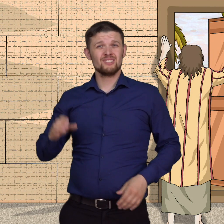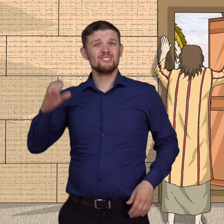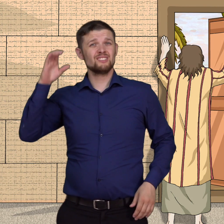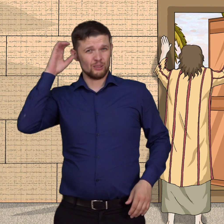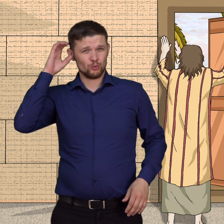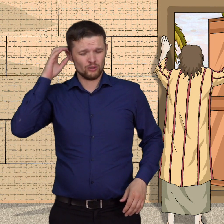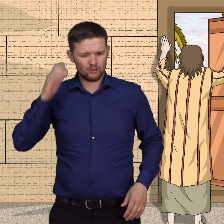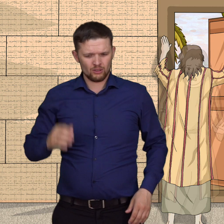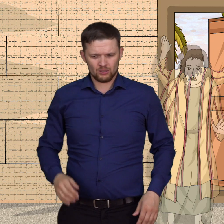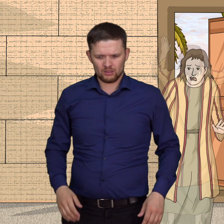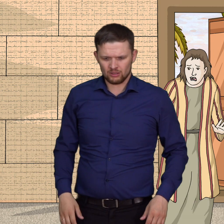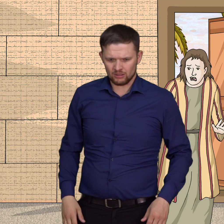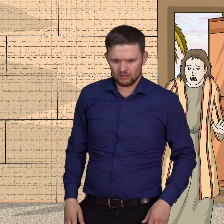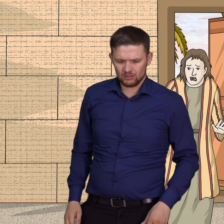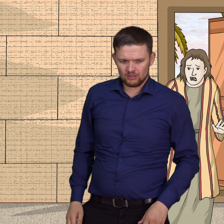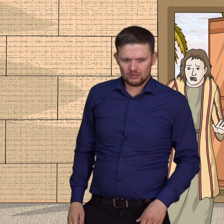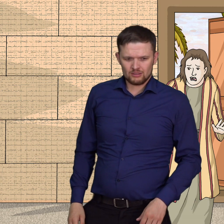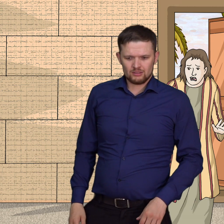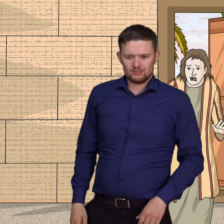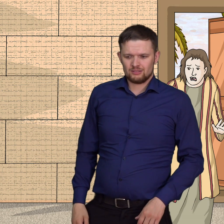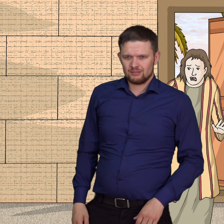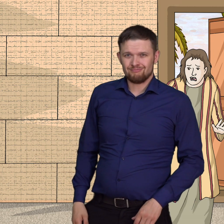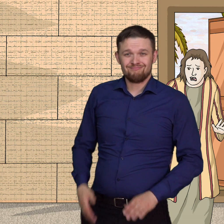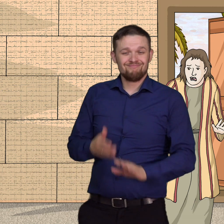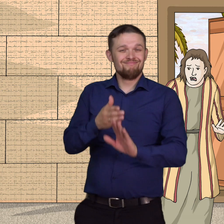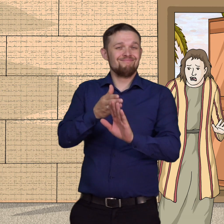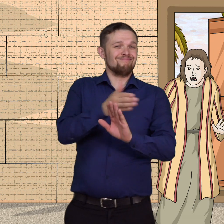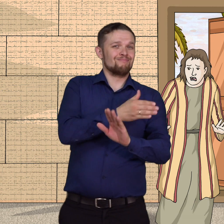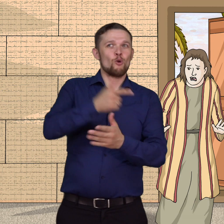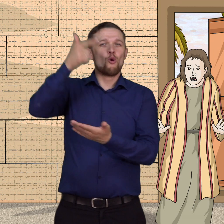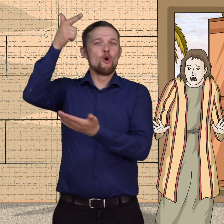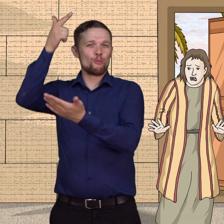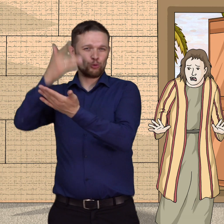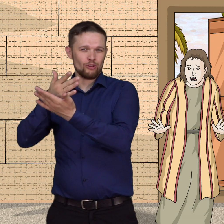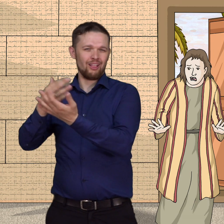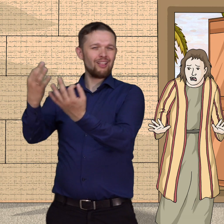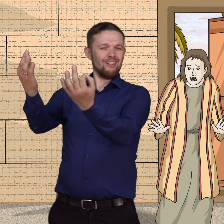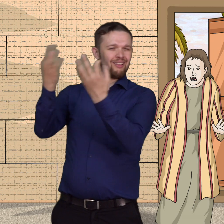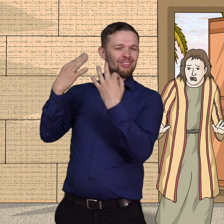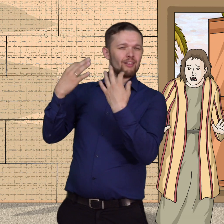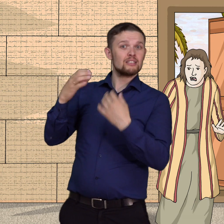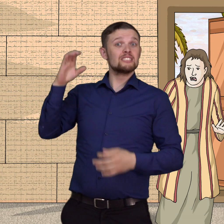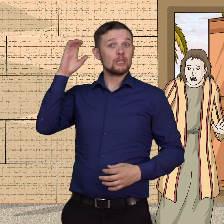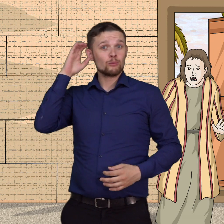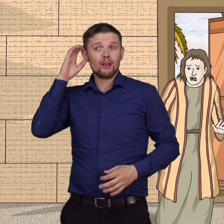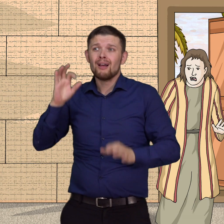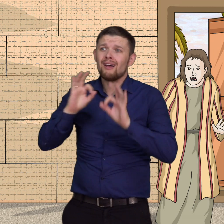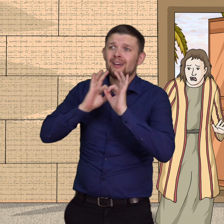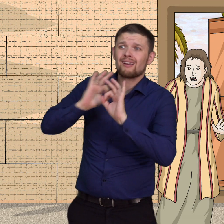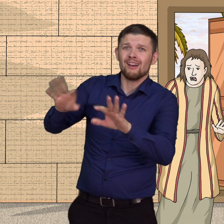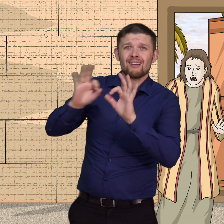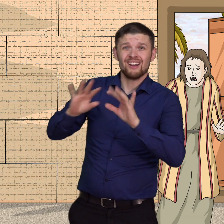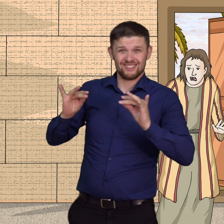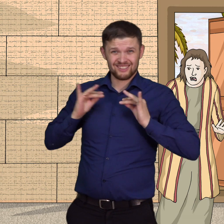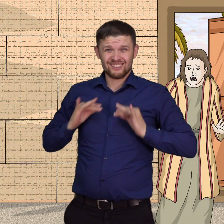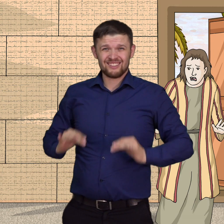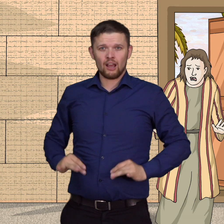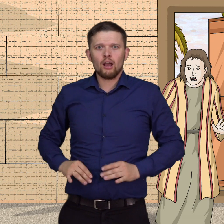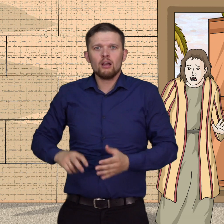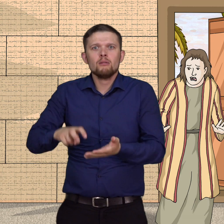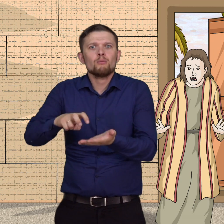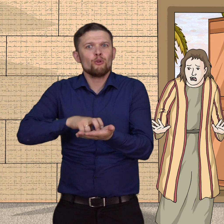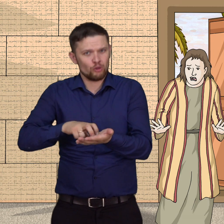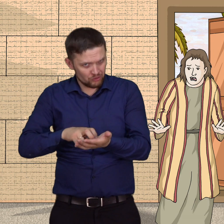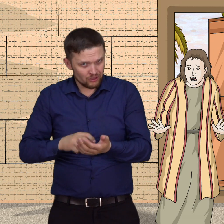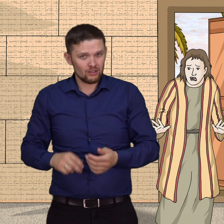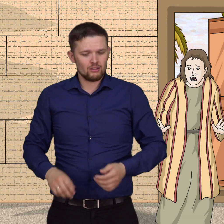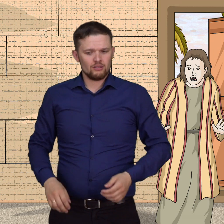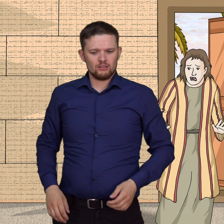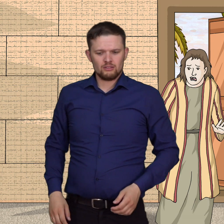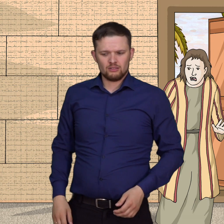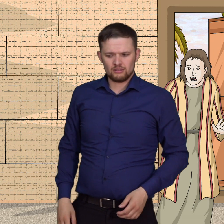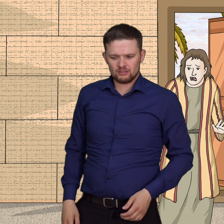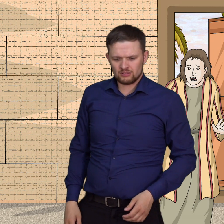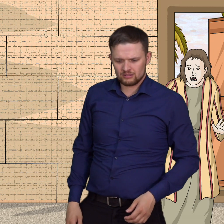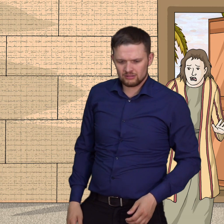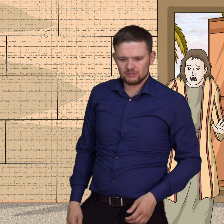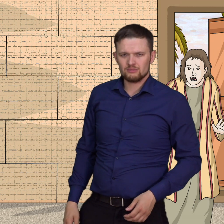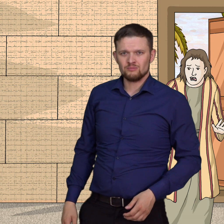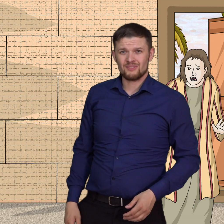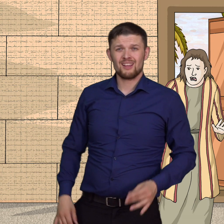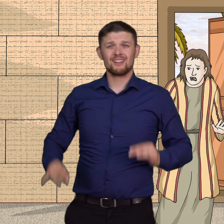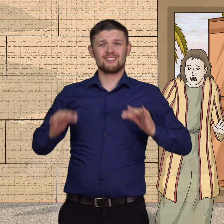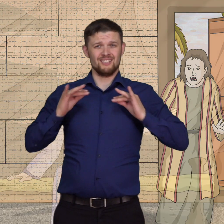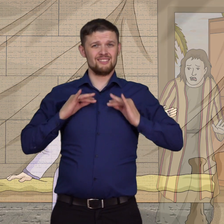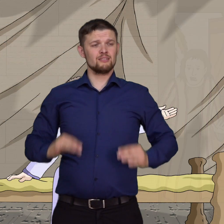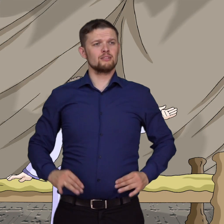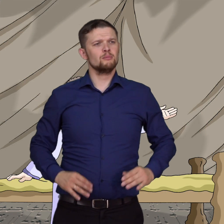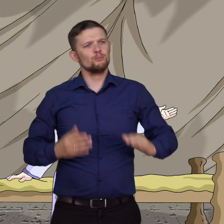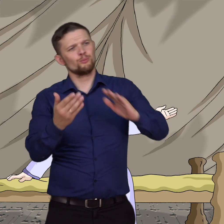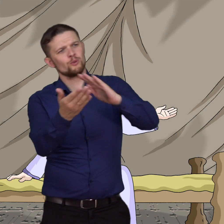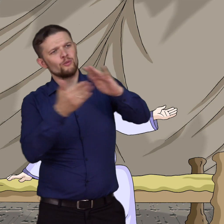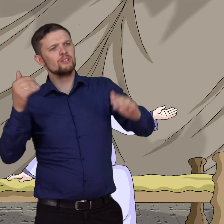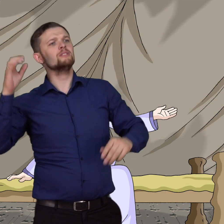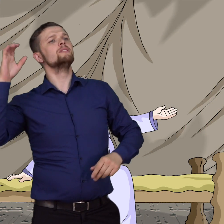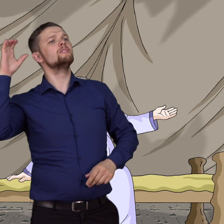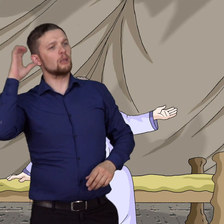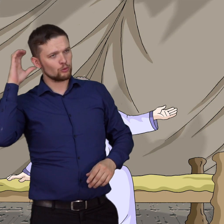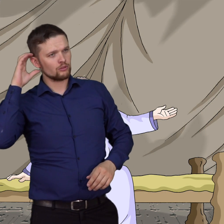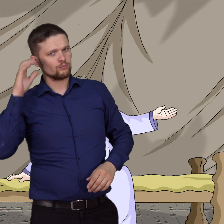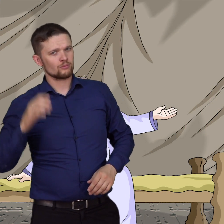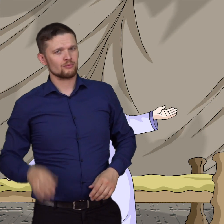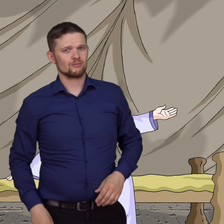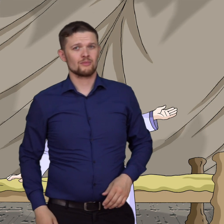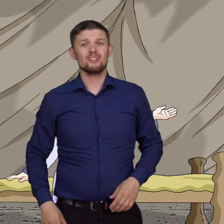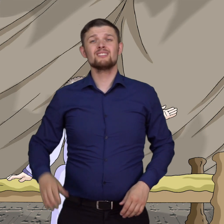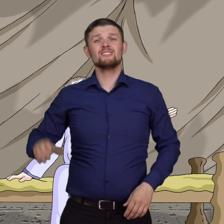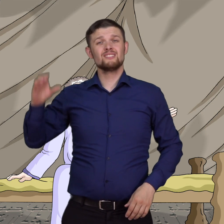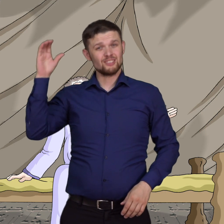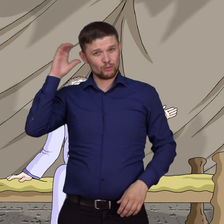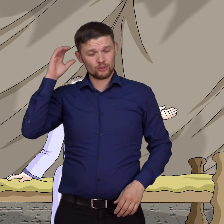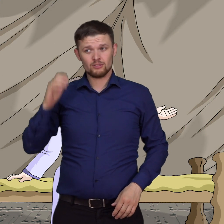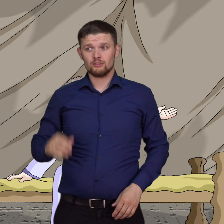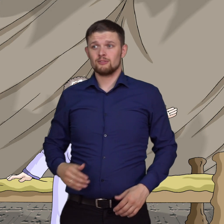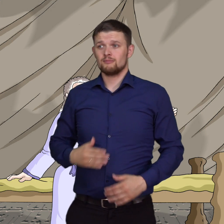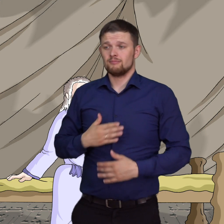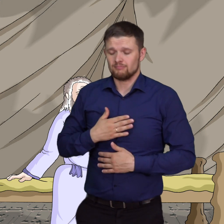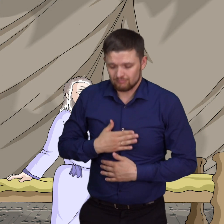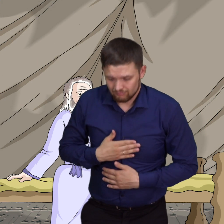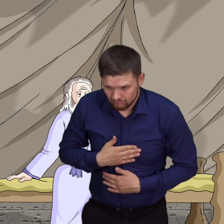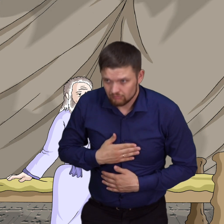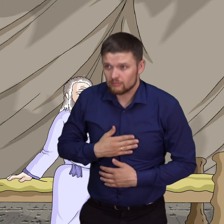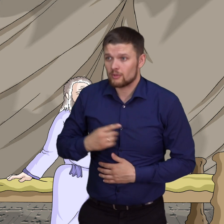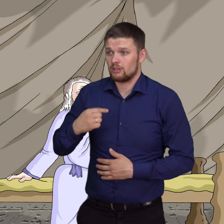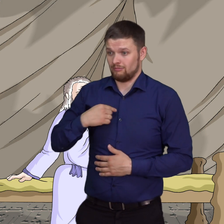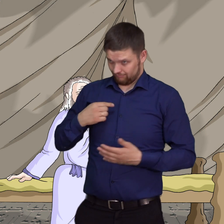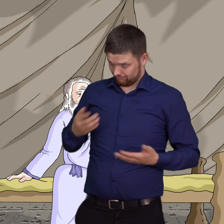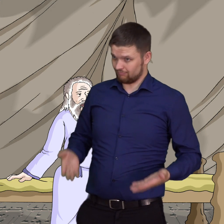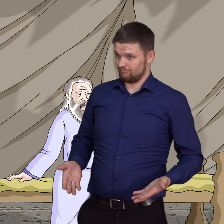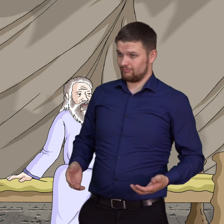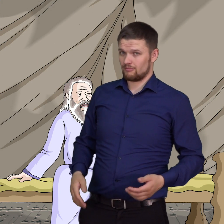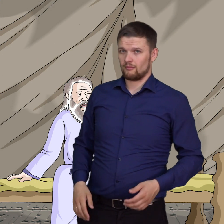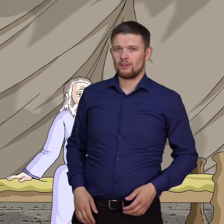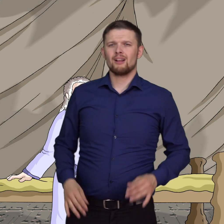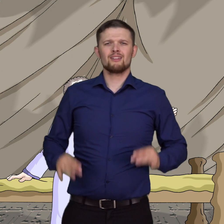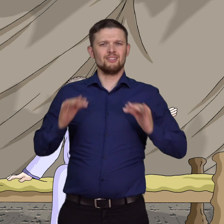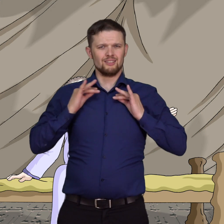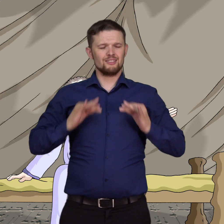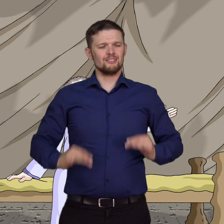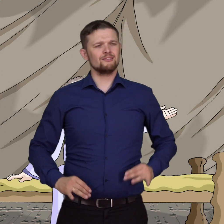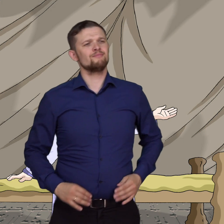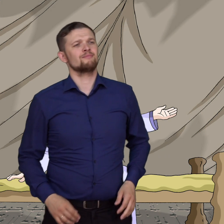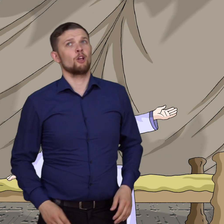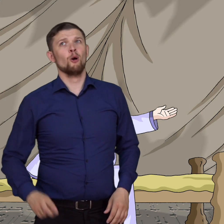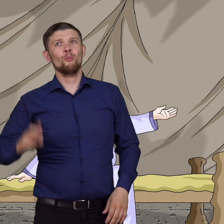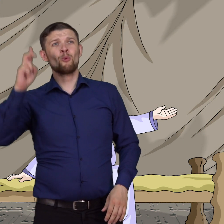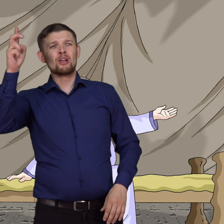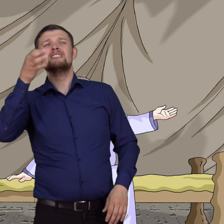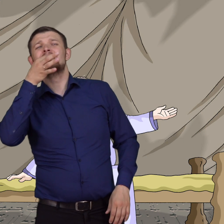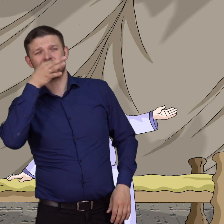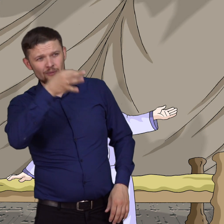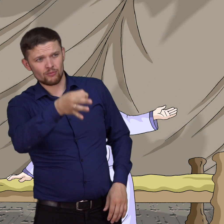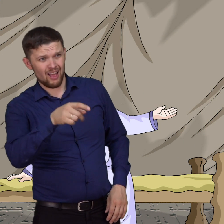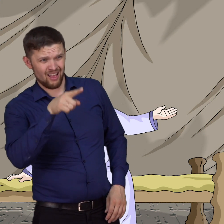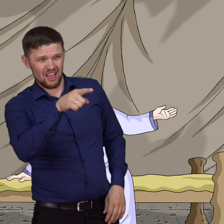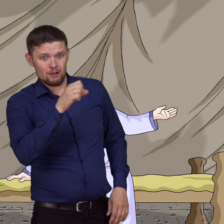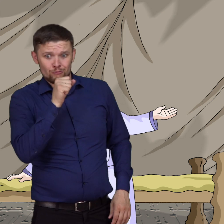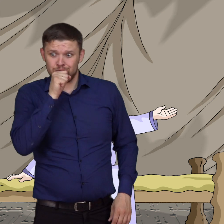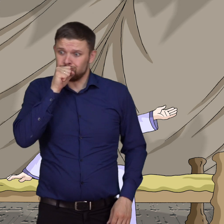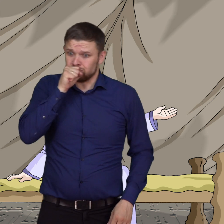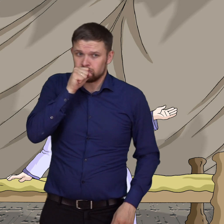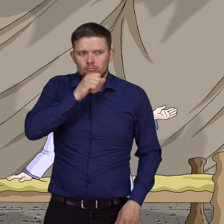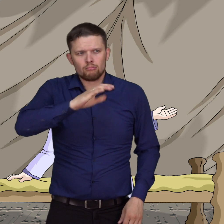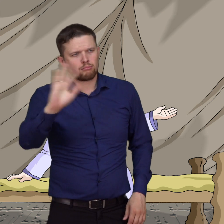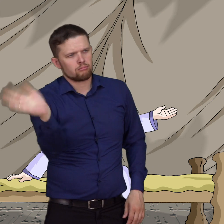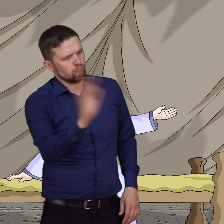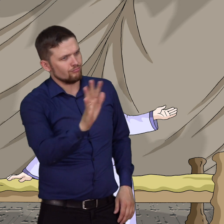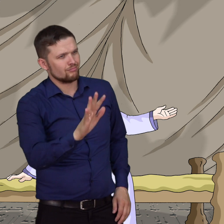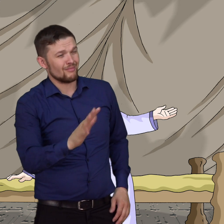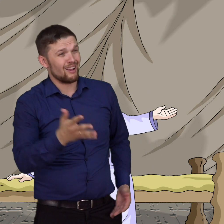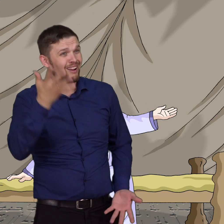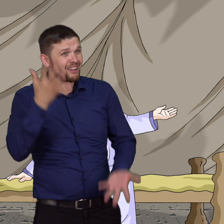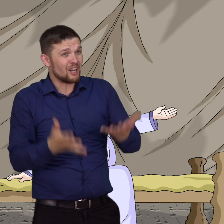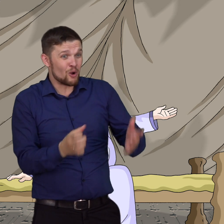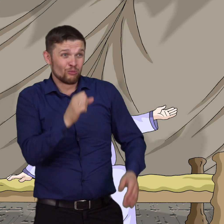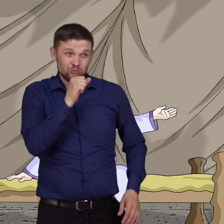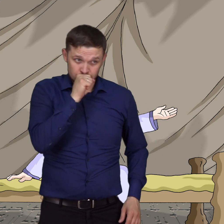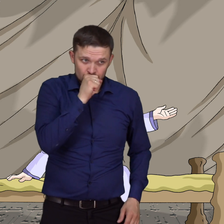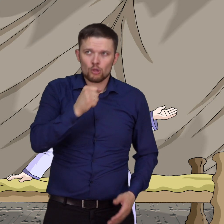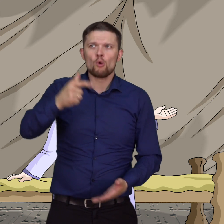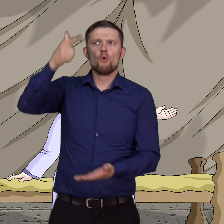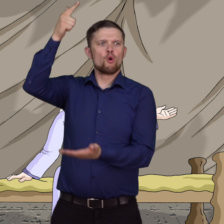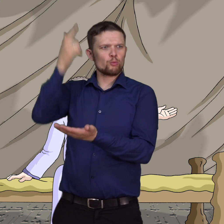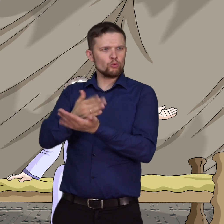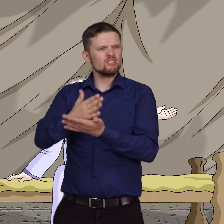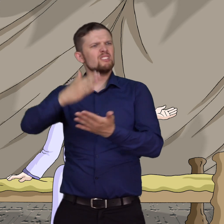He was afraid to tell Eli the vision, but Eli called to him and said, “Samuel, my son.” “Here I am,” answered Samuel. “What was the message He gave you?”